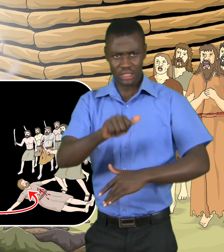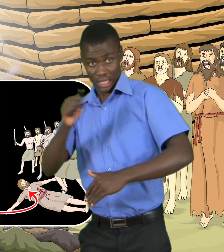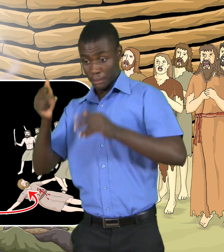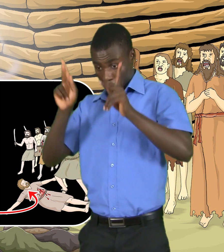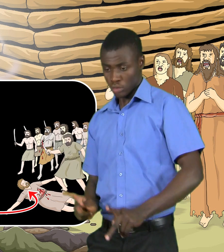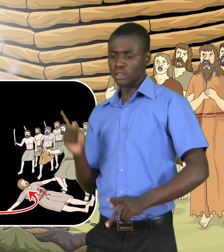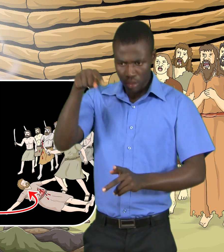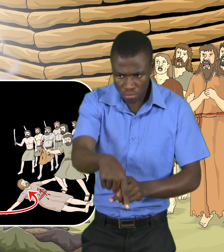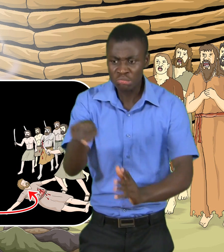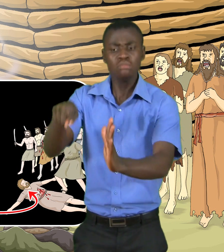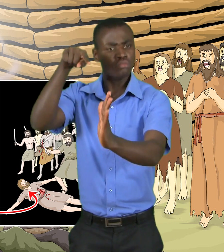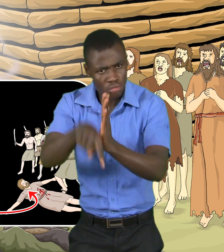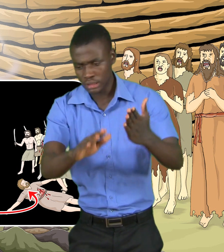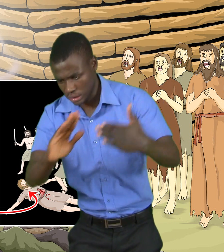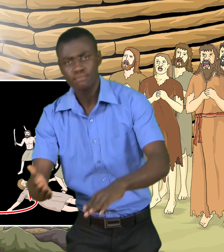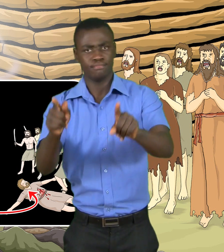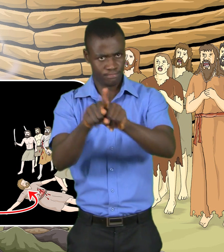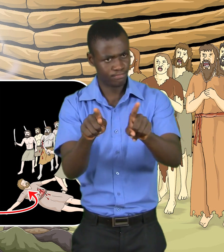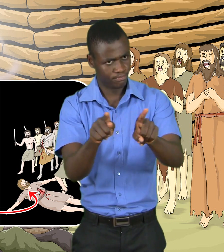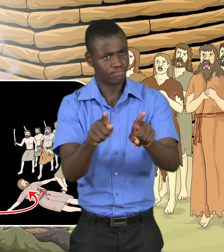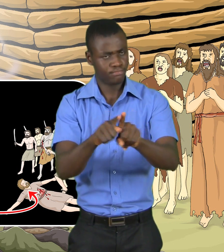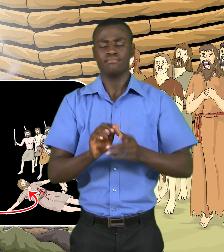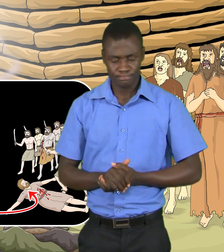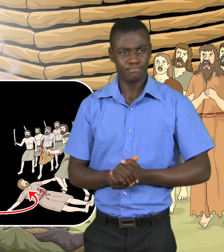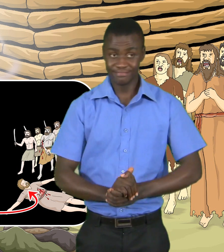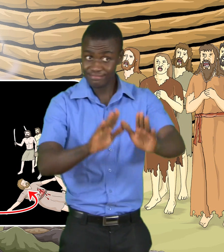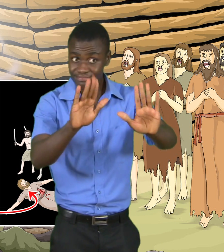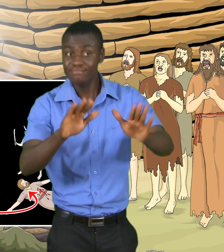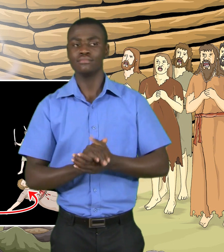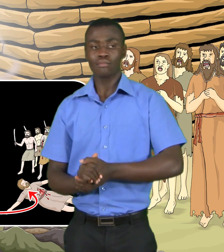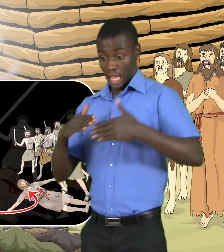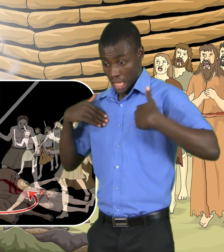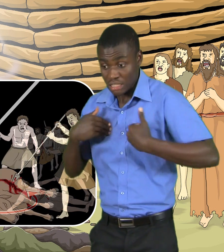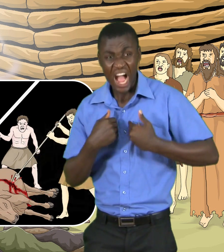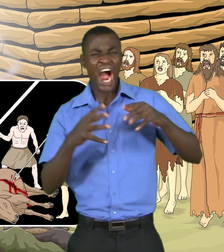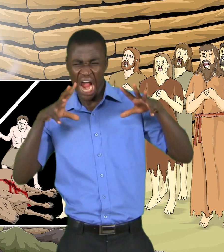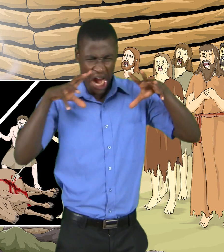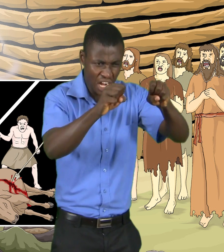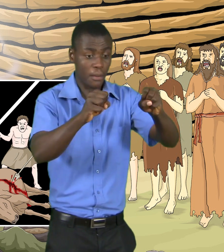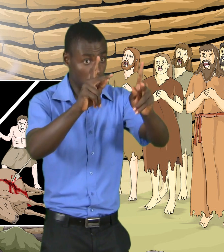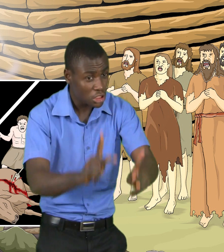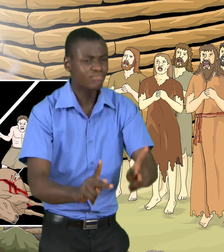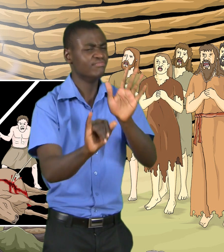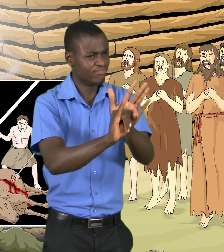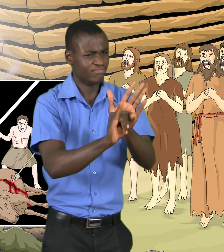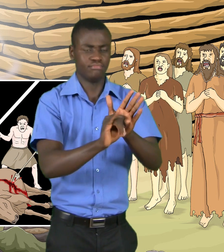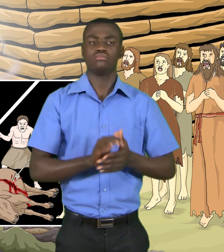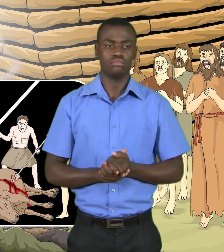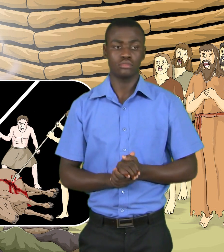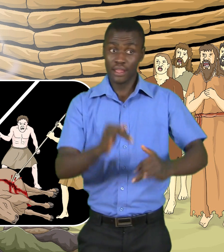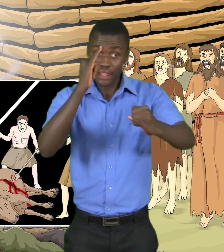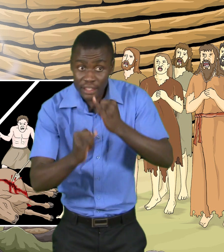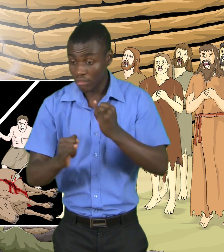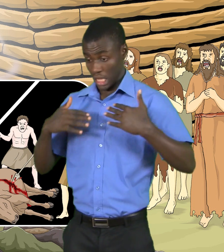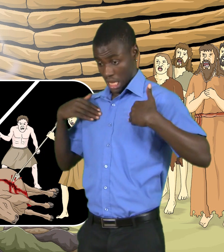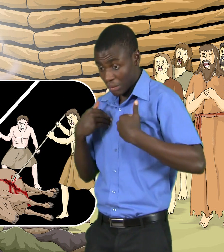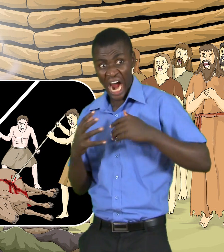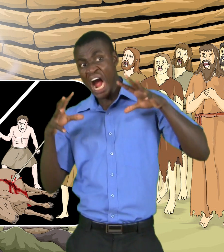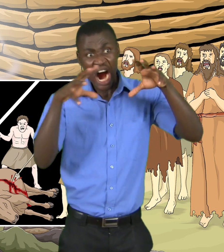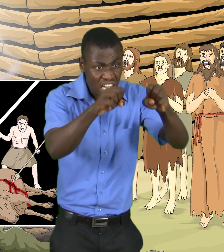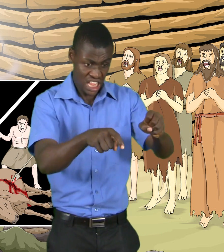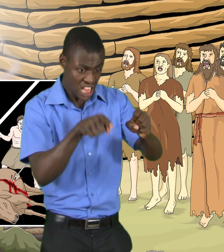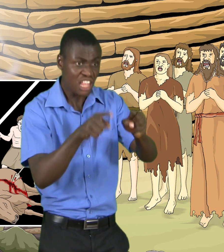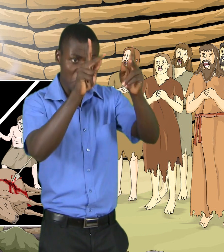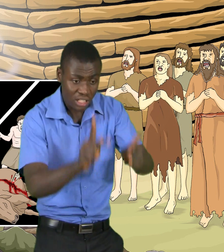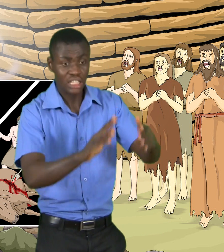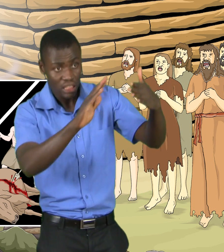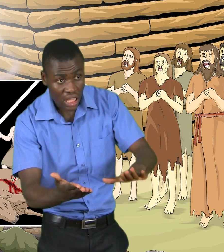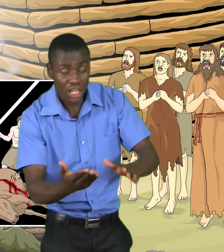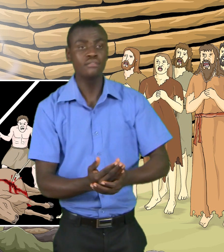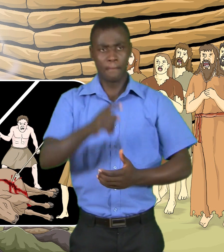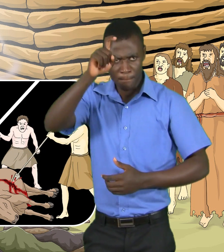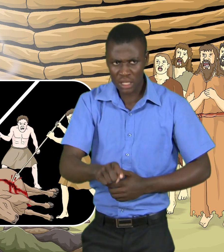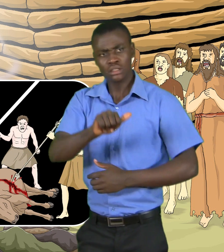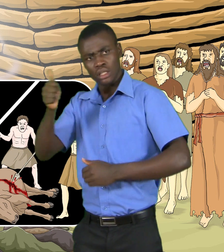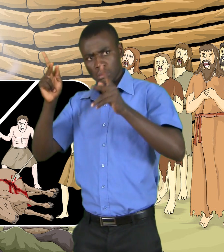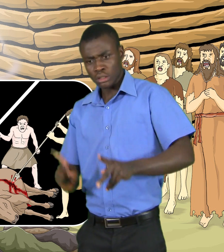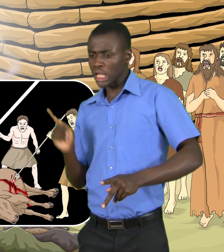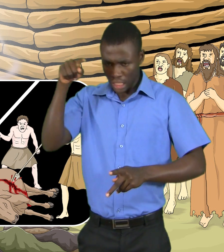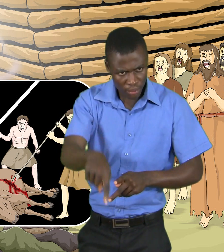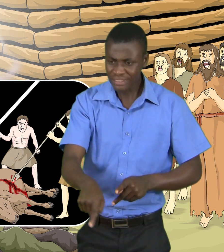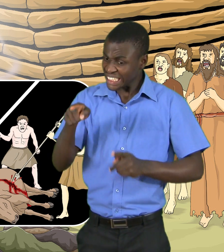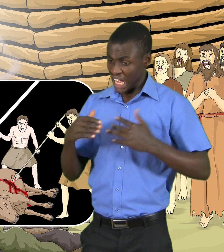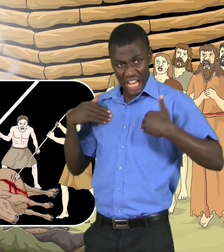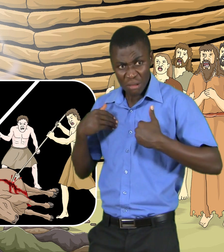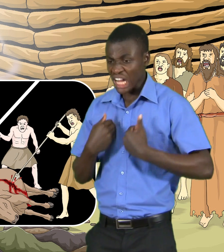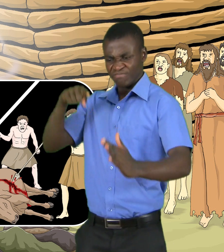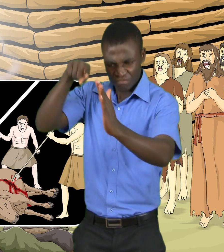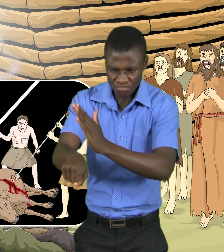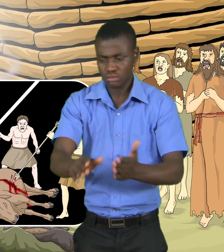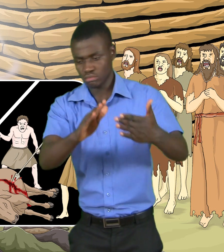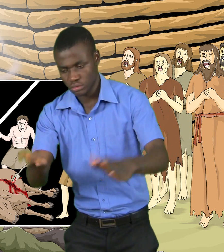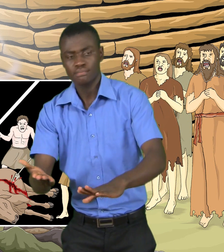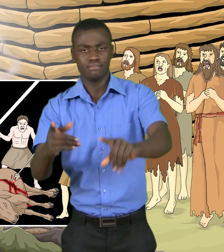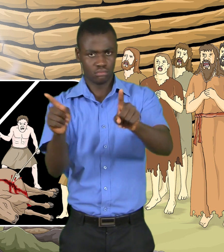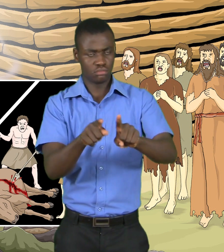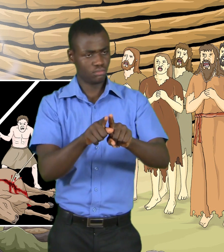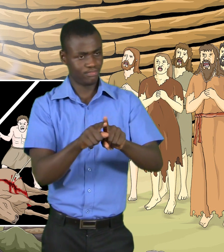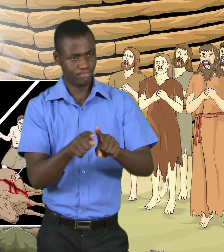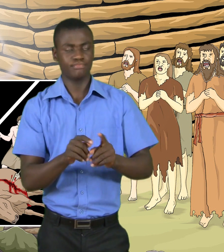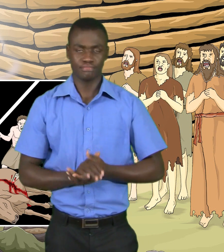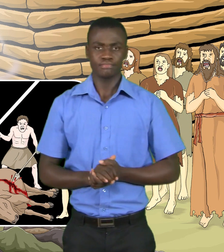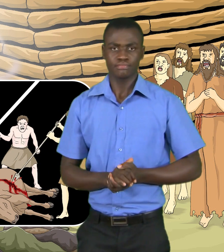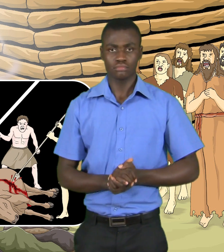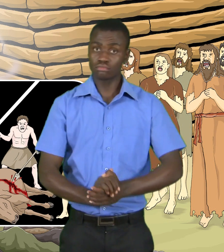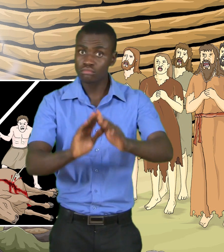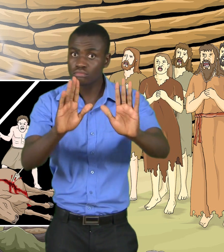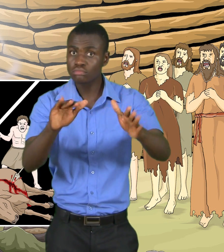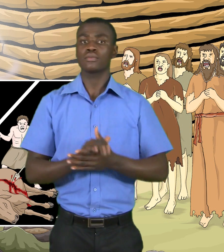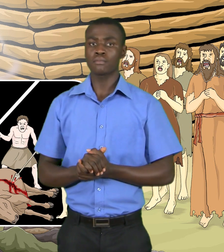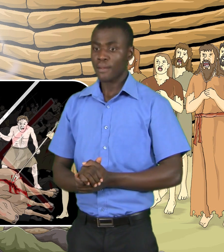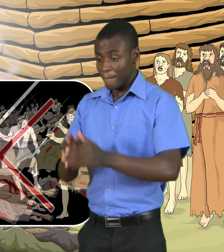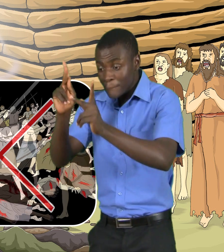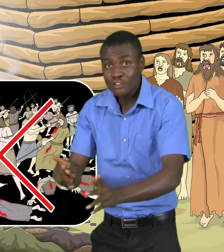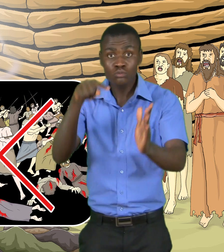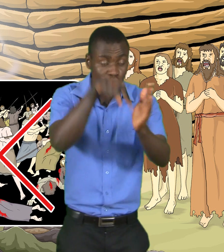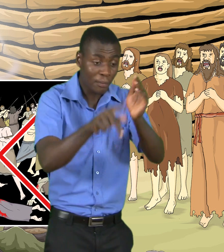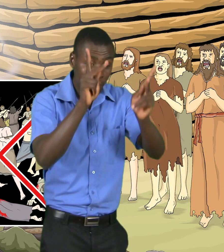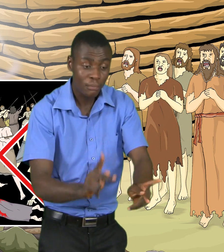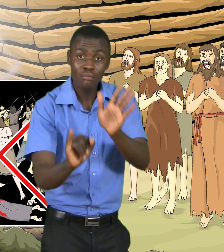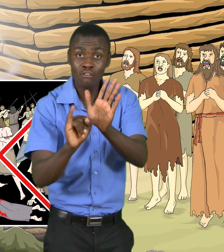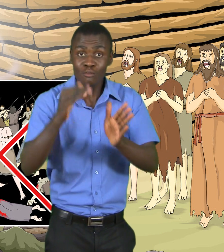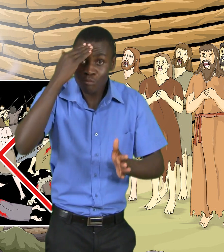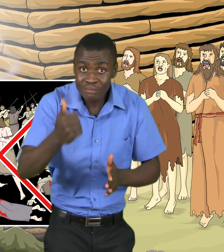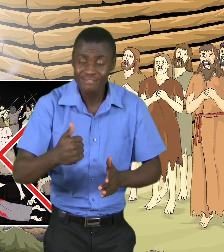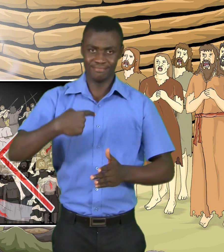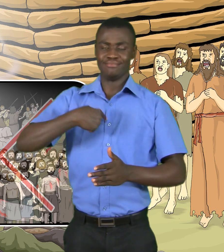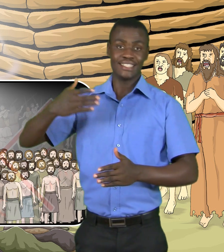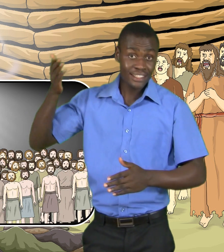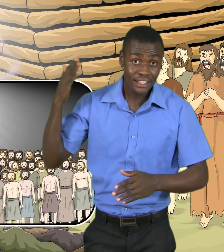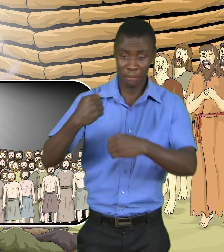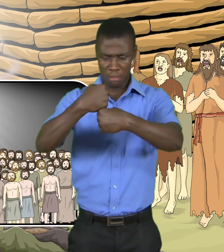I will demand an accounting from anyone who takes the life of his fellow man: Whoever sheds the blood of man, by man his blood will be shed;